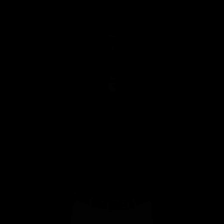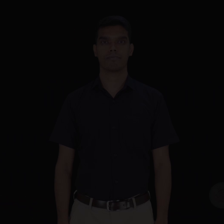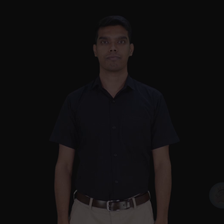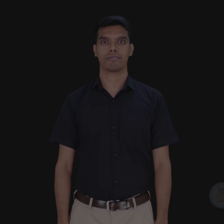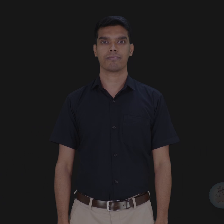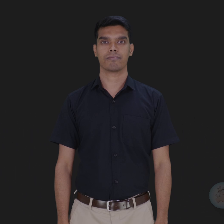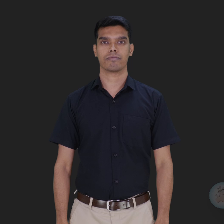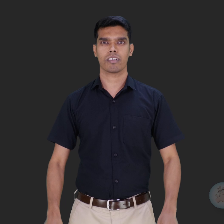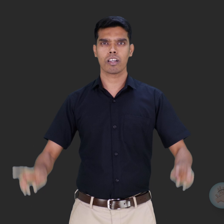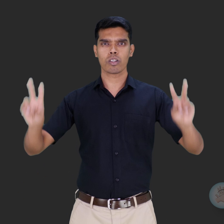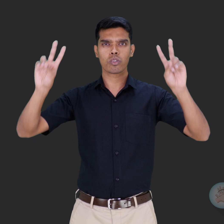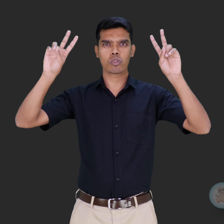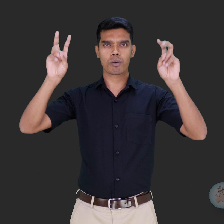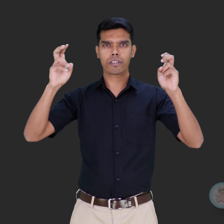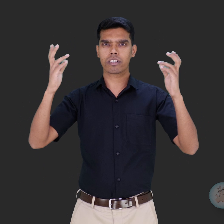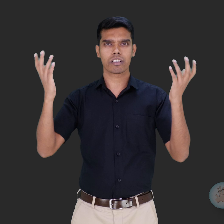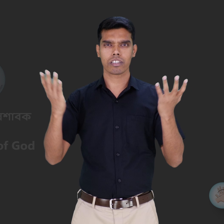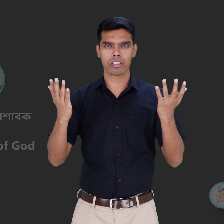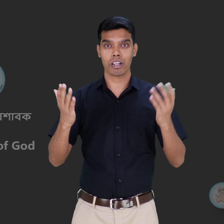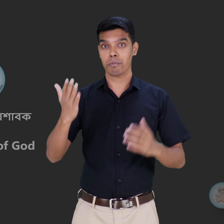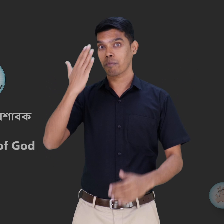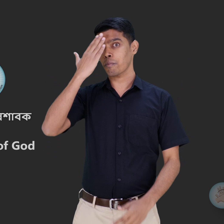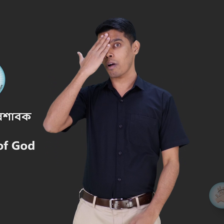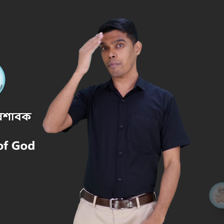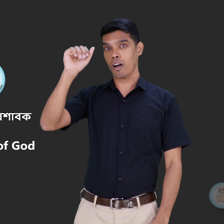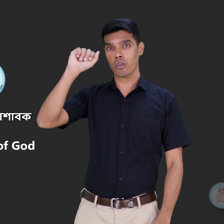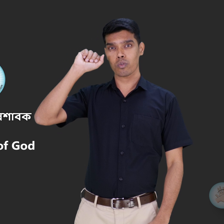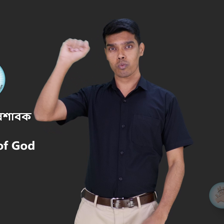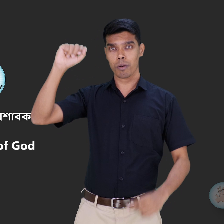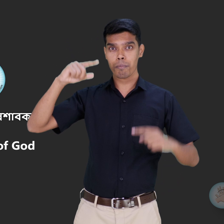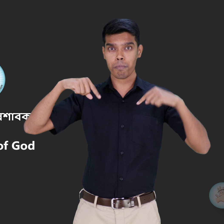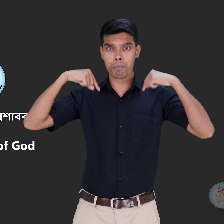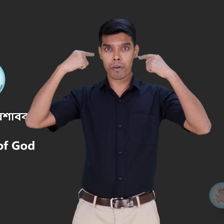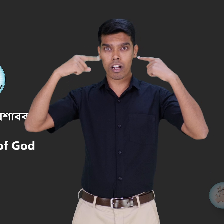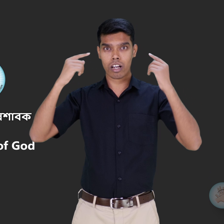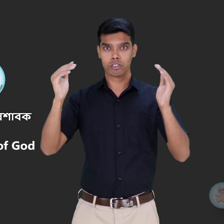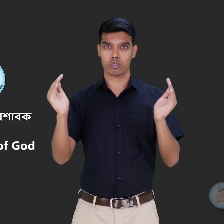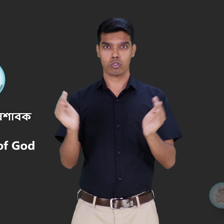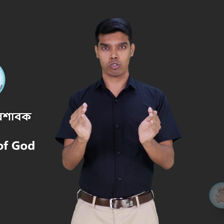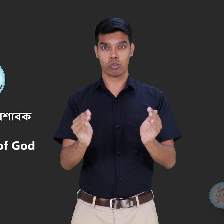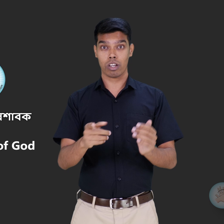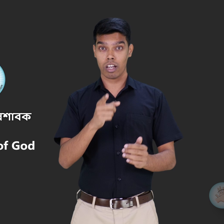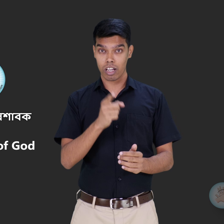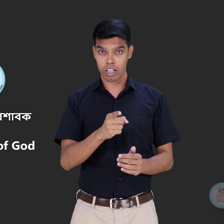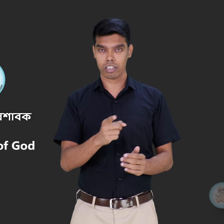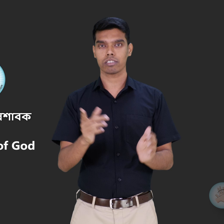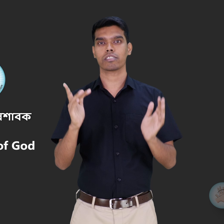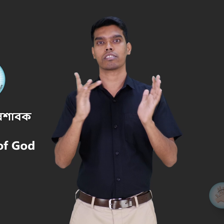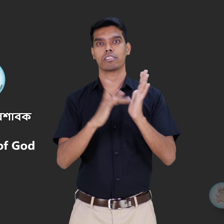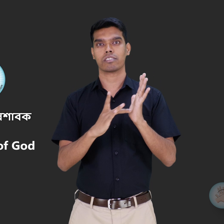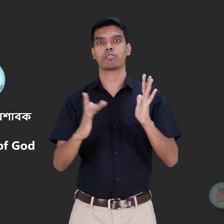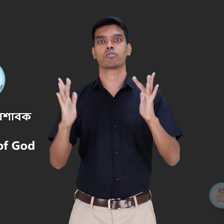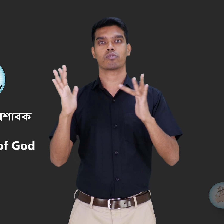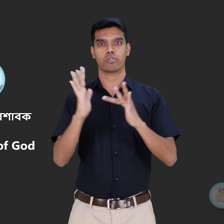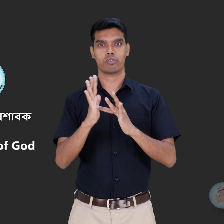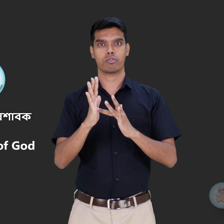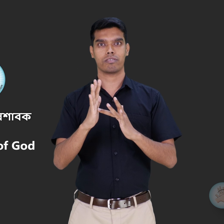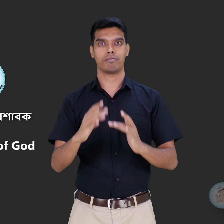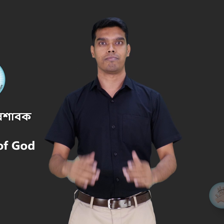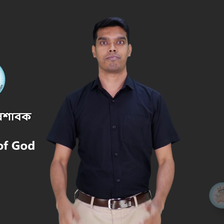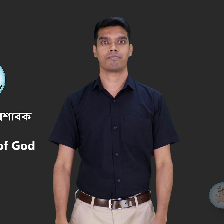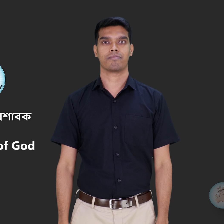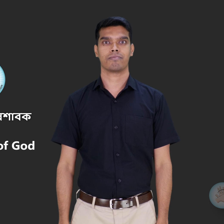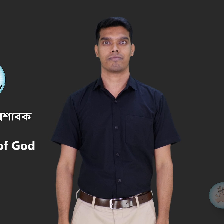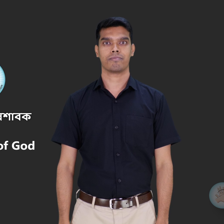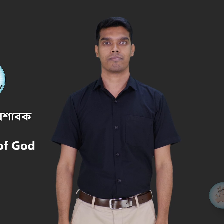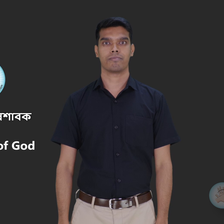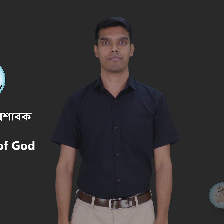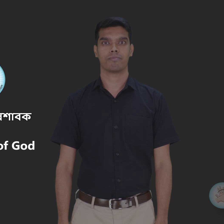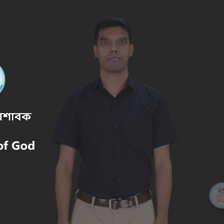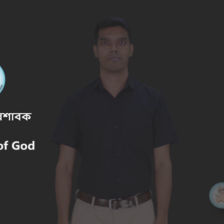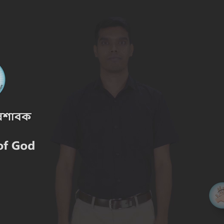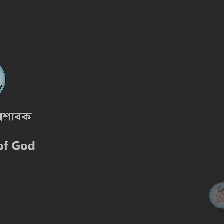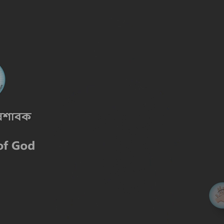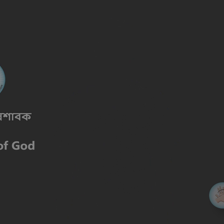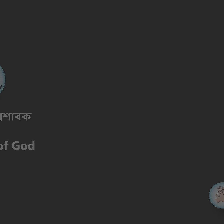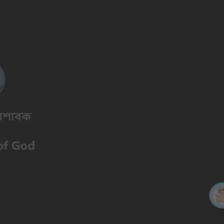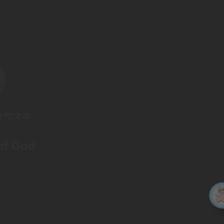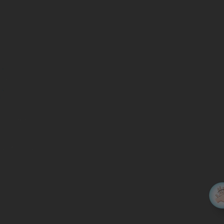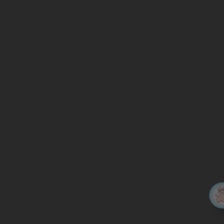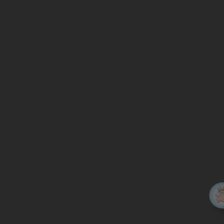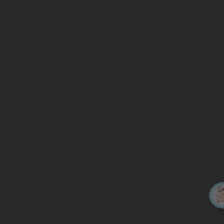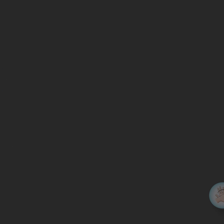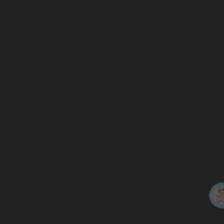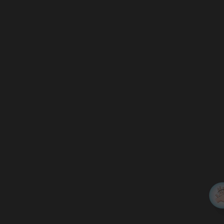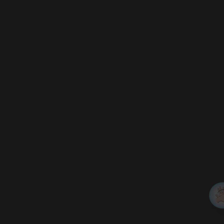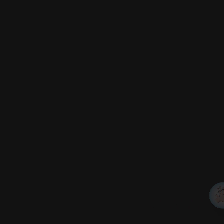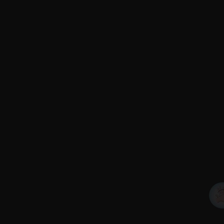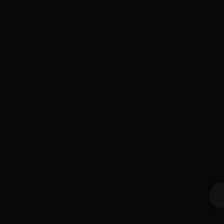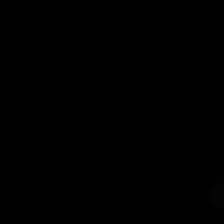Jesus is the lamb of God